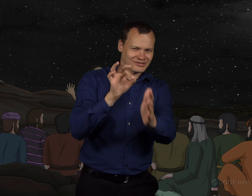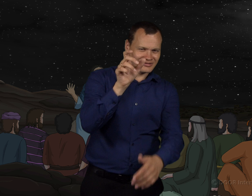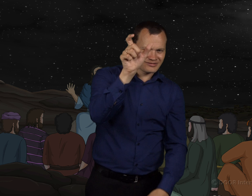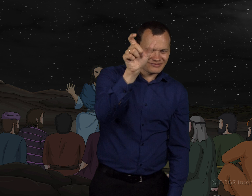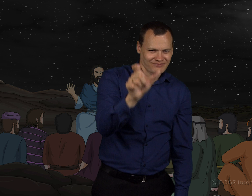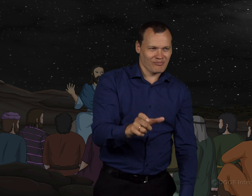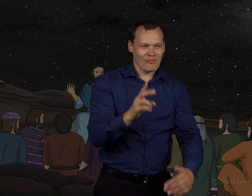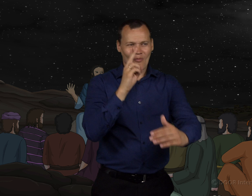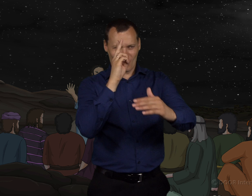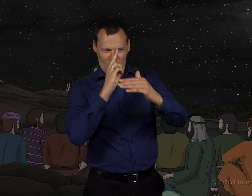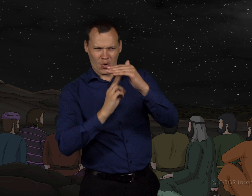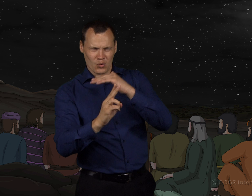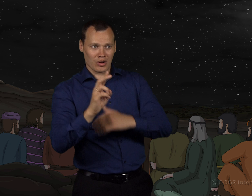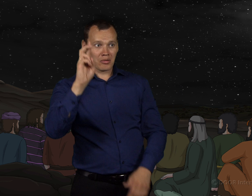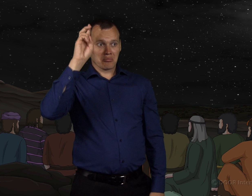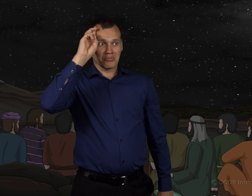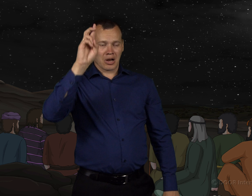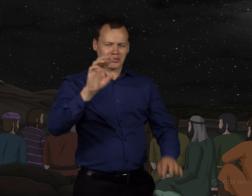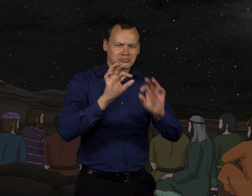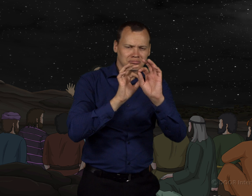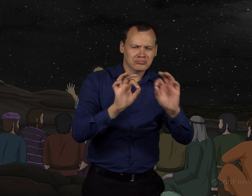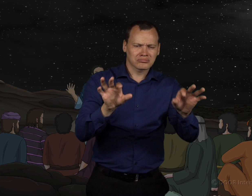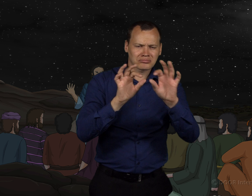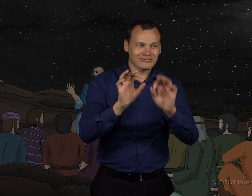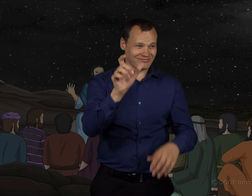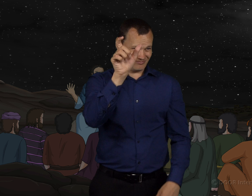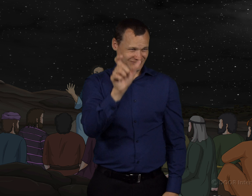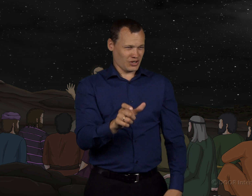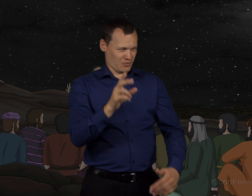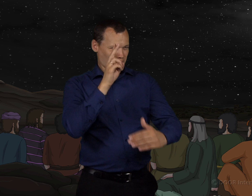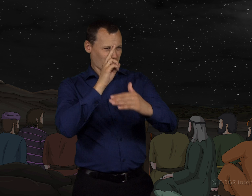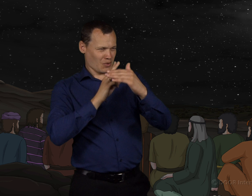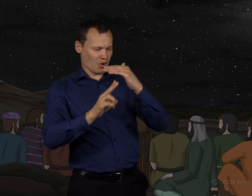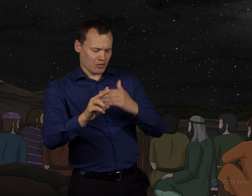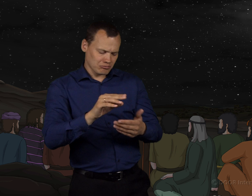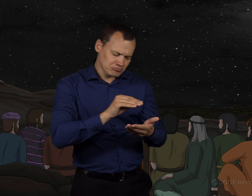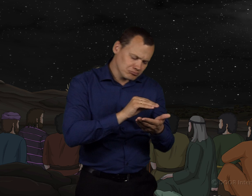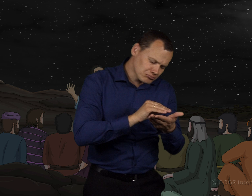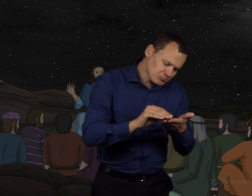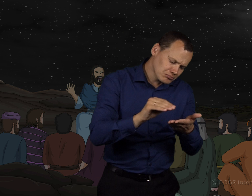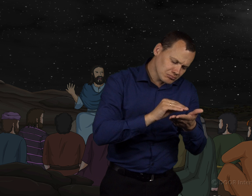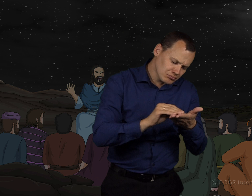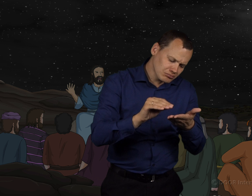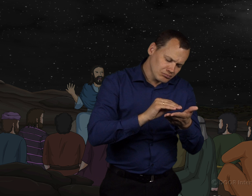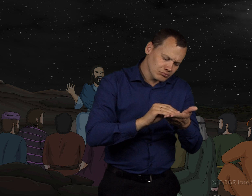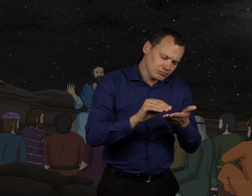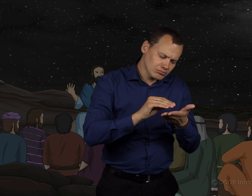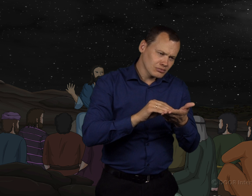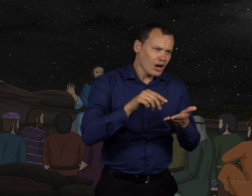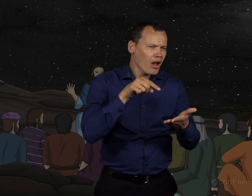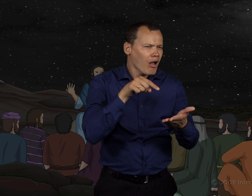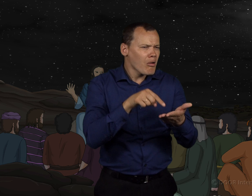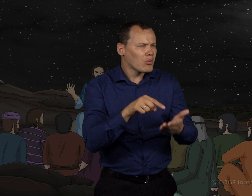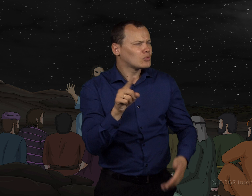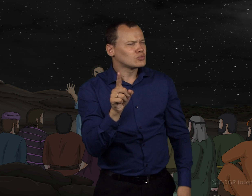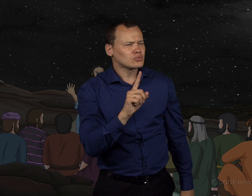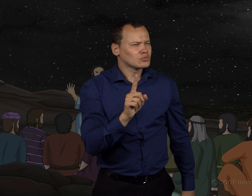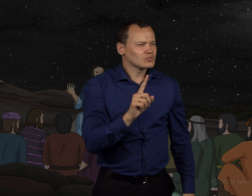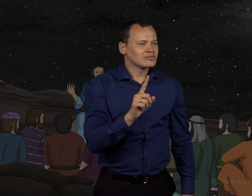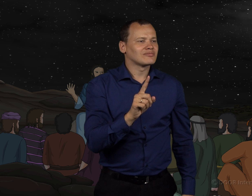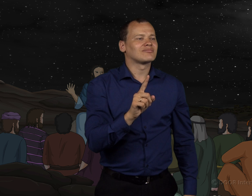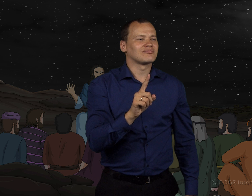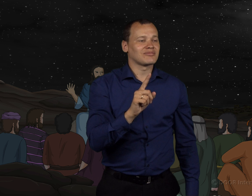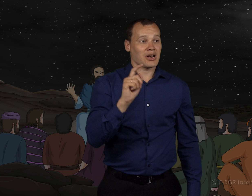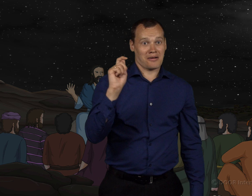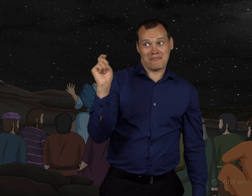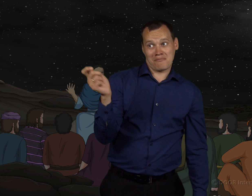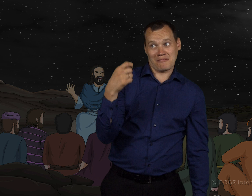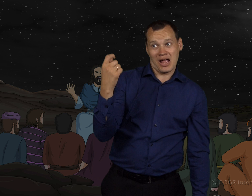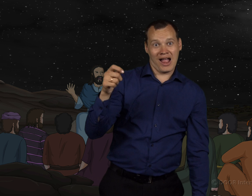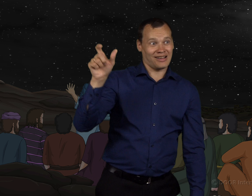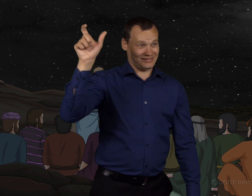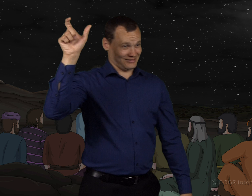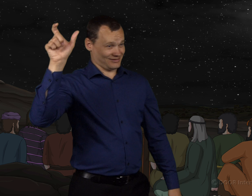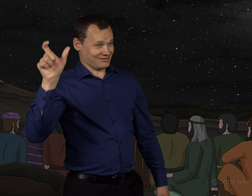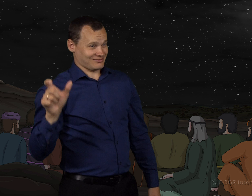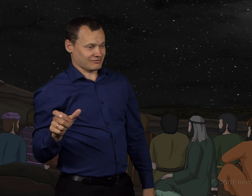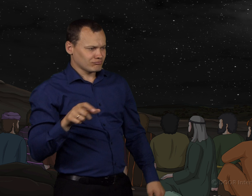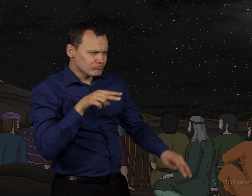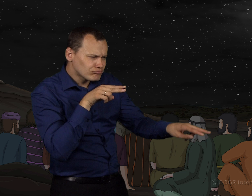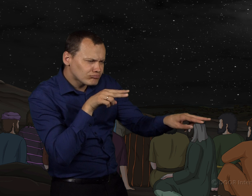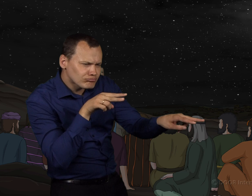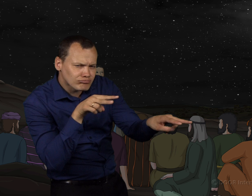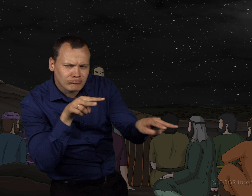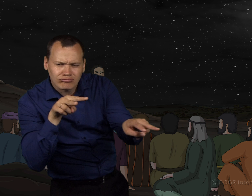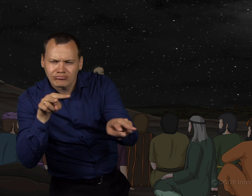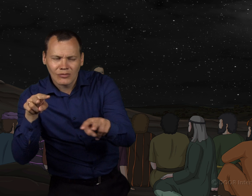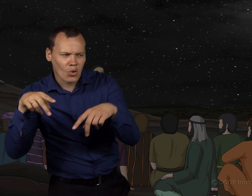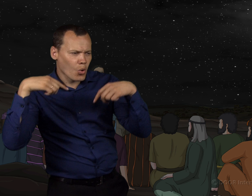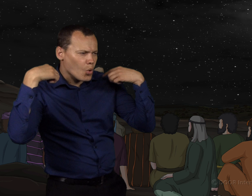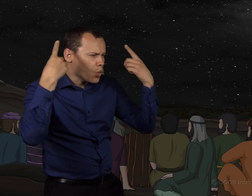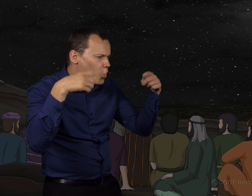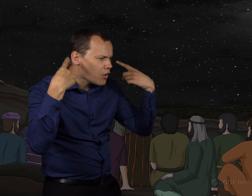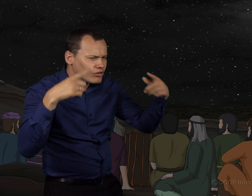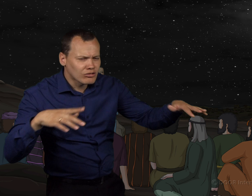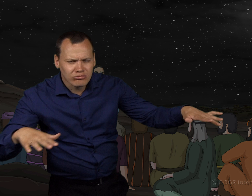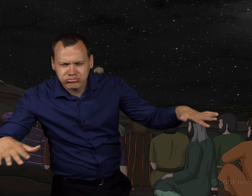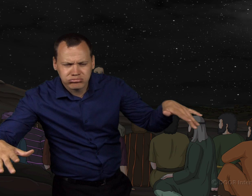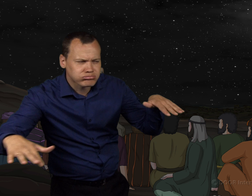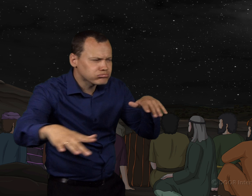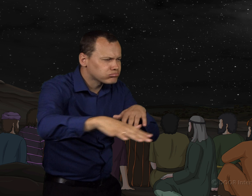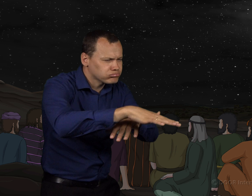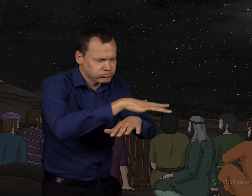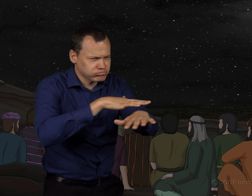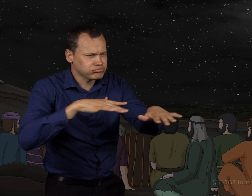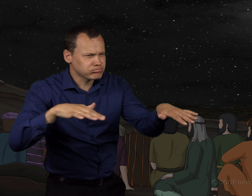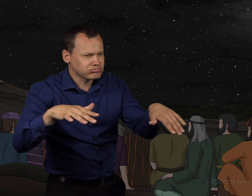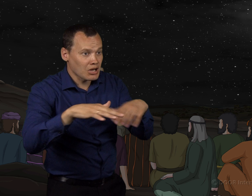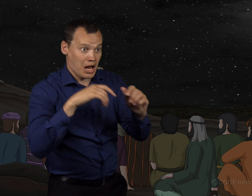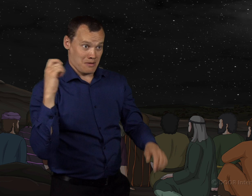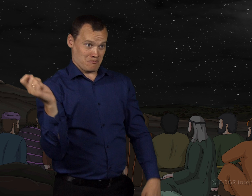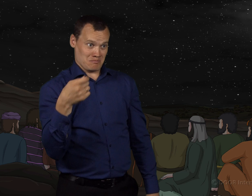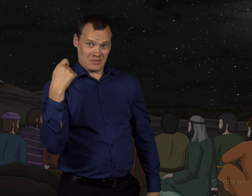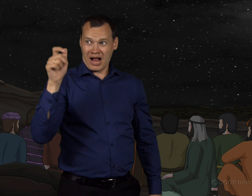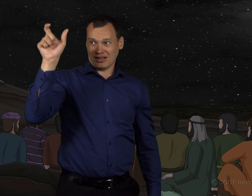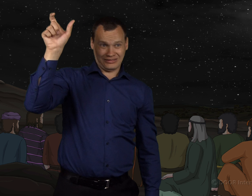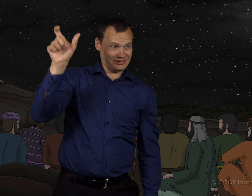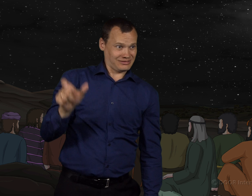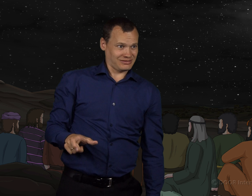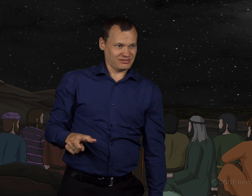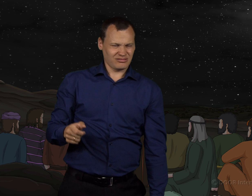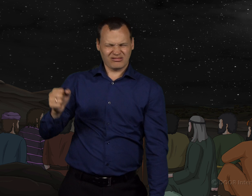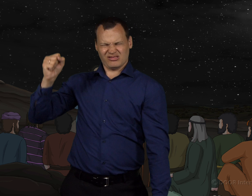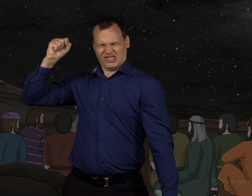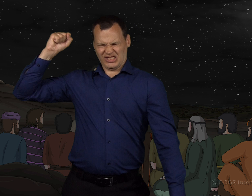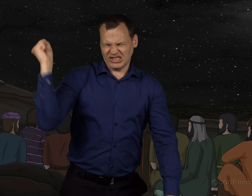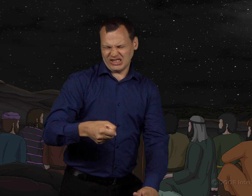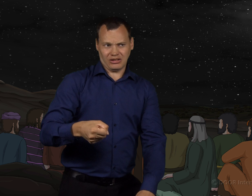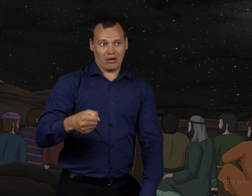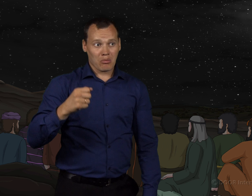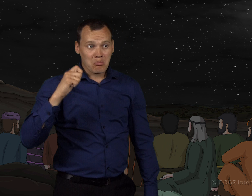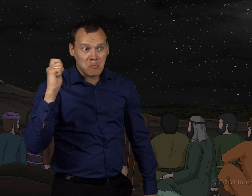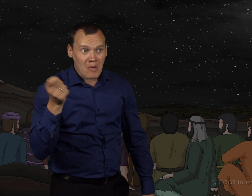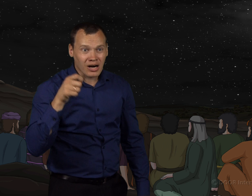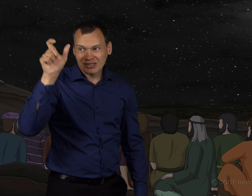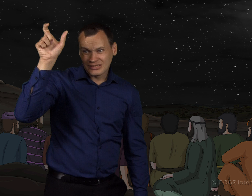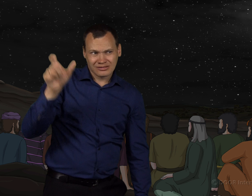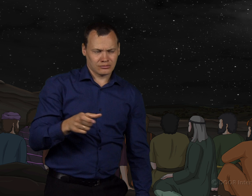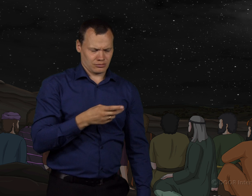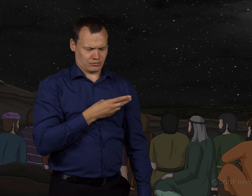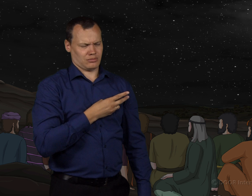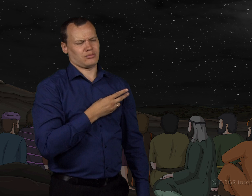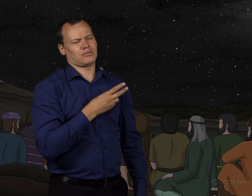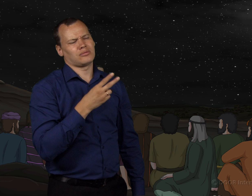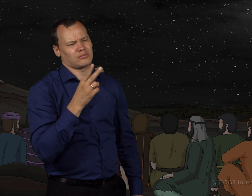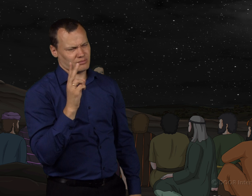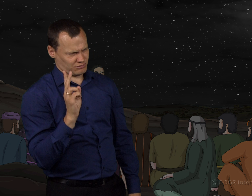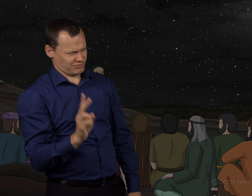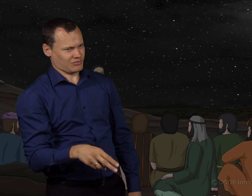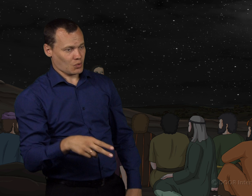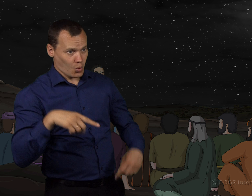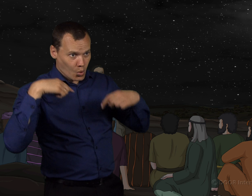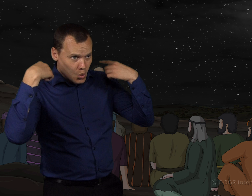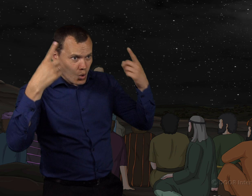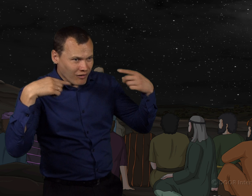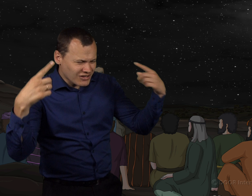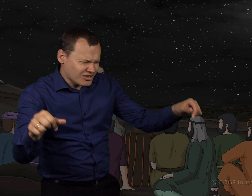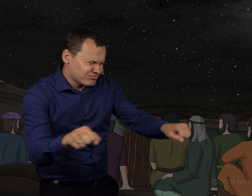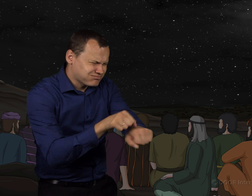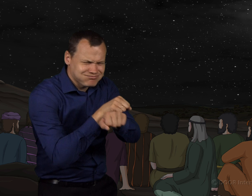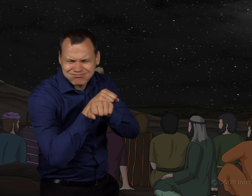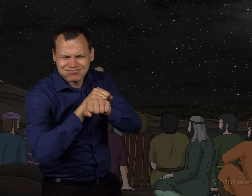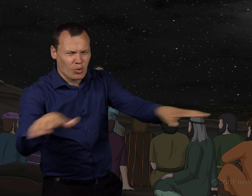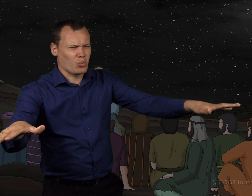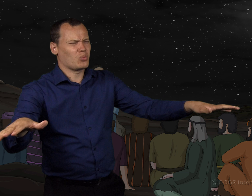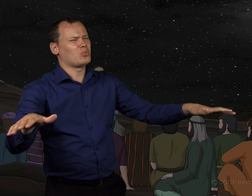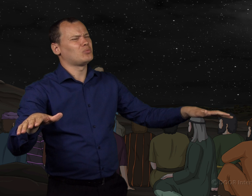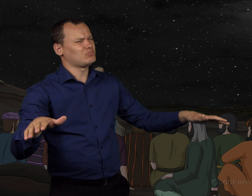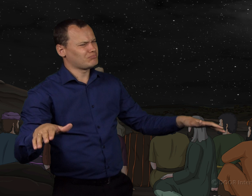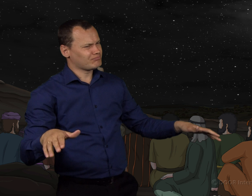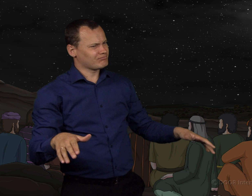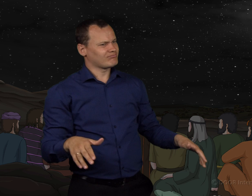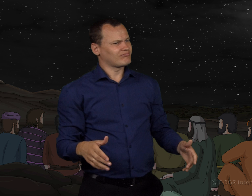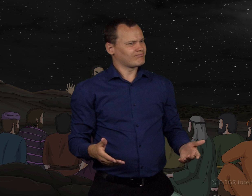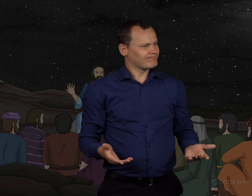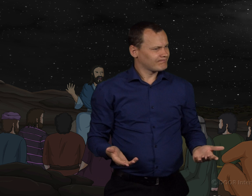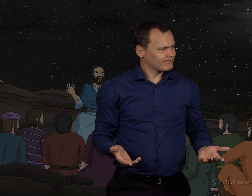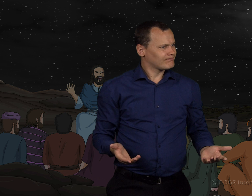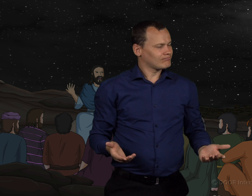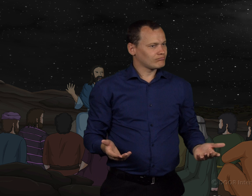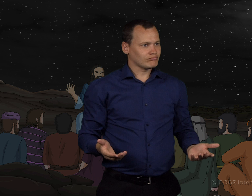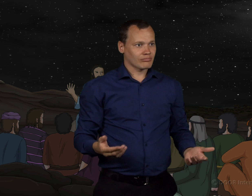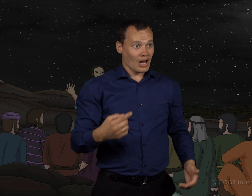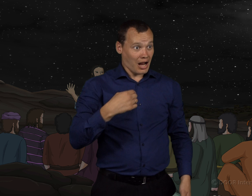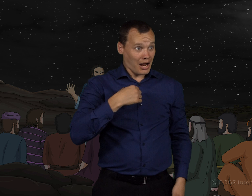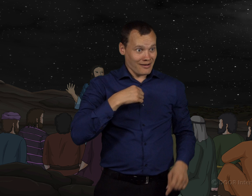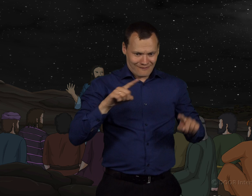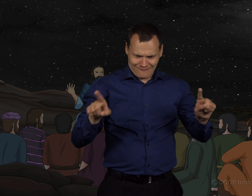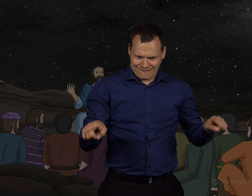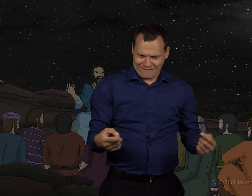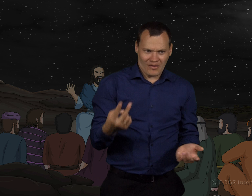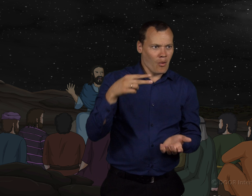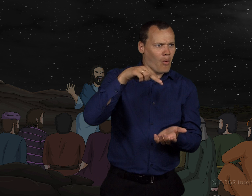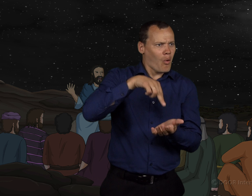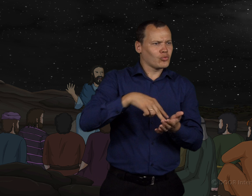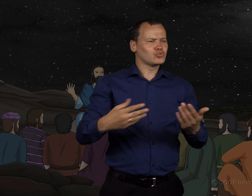For it is written: ‘I will strike the Shepherd, and the sheep of the flock will be scattered.’